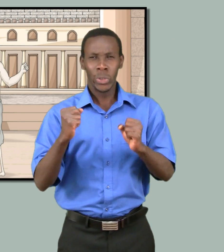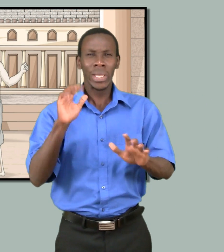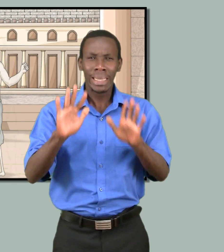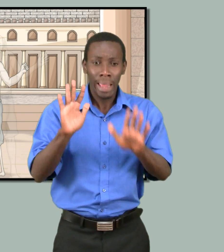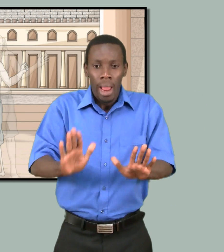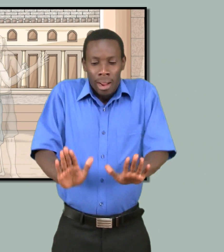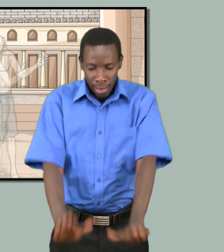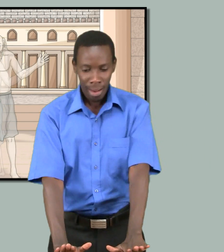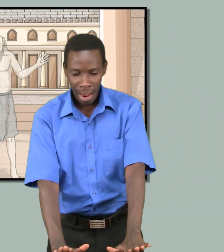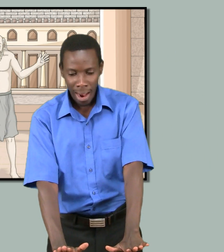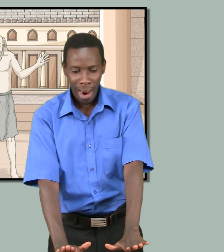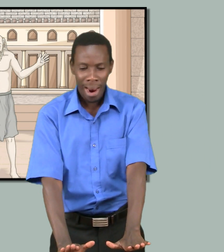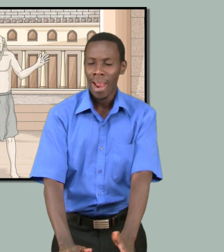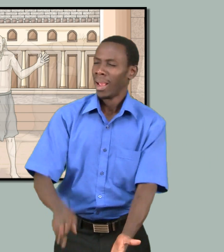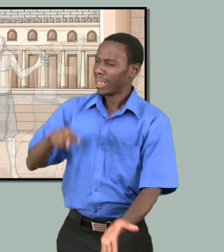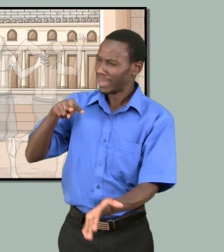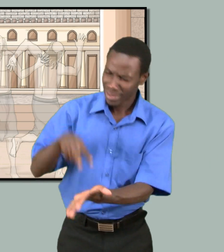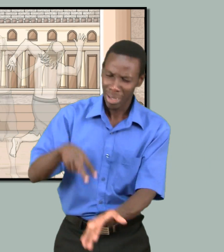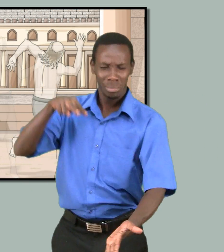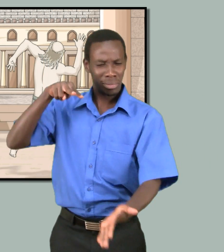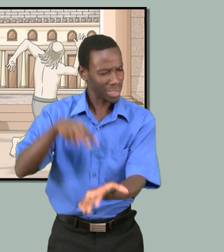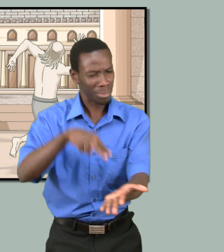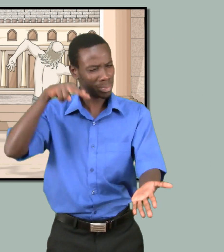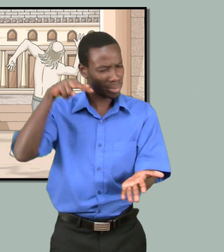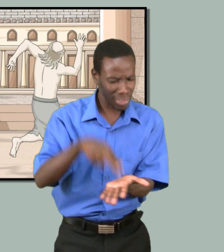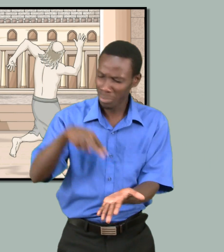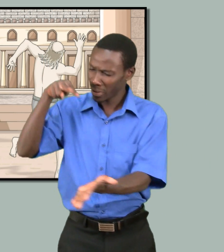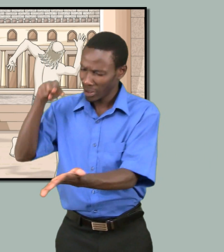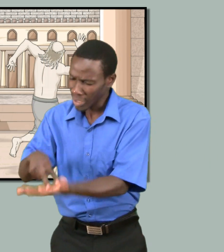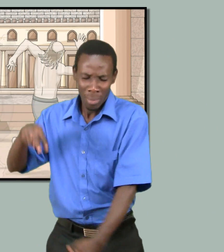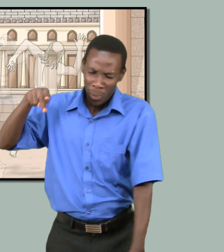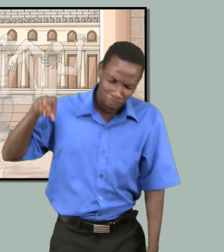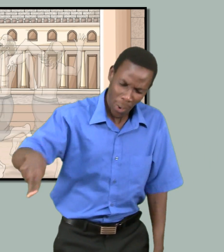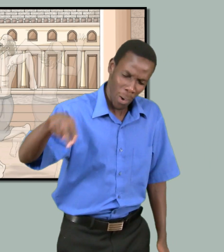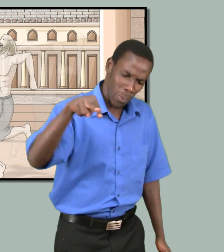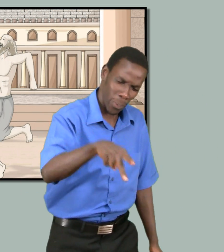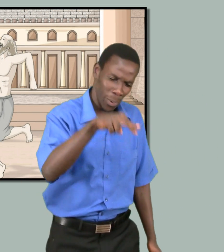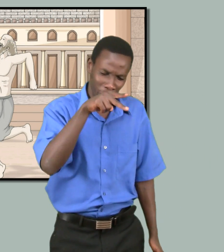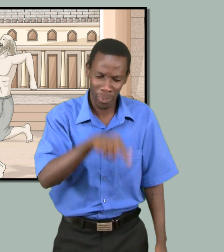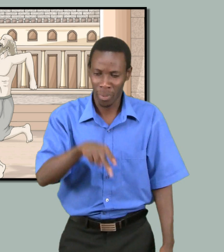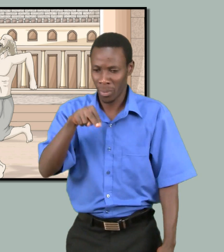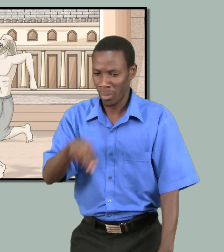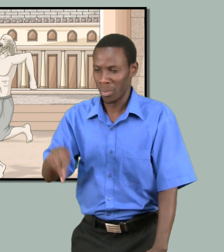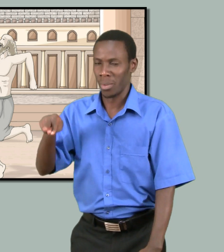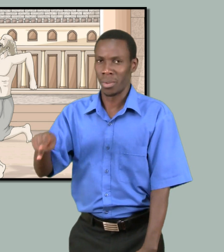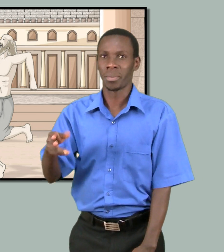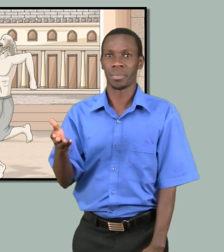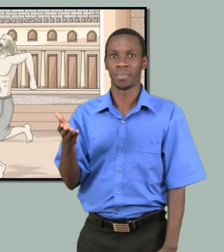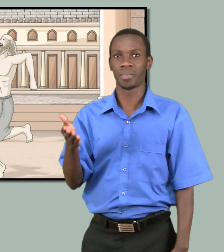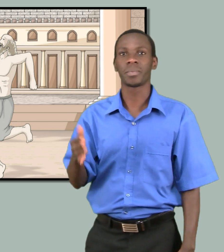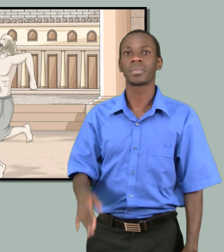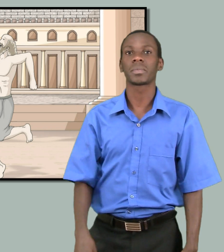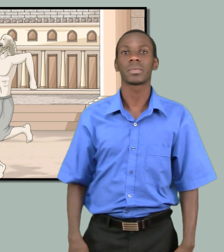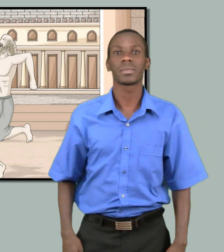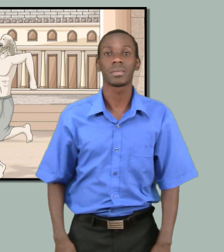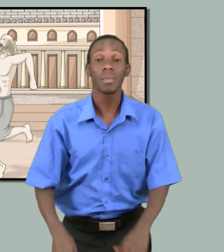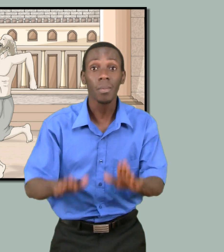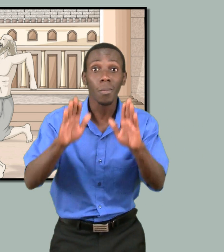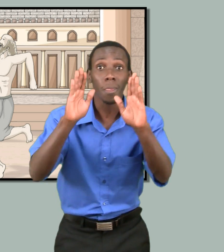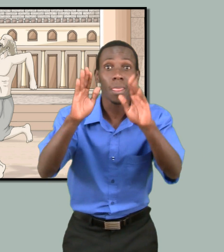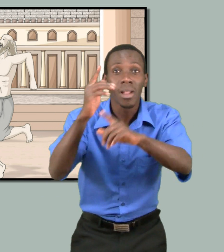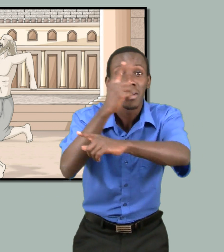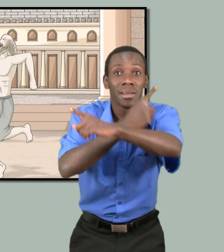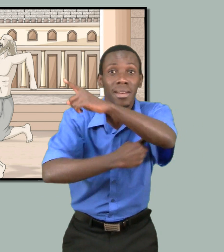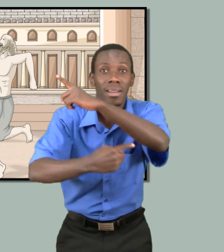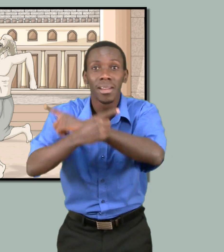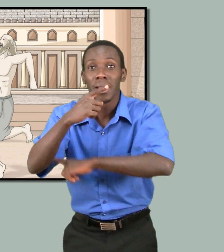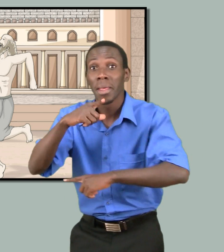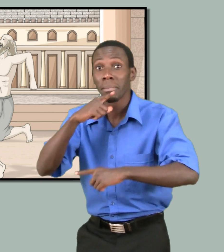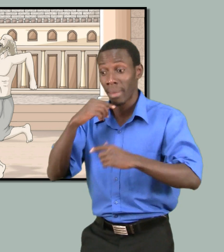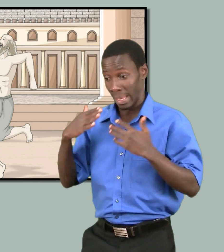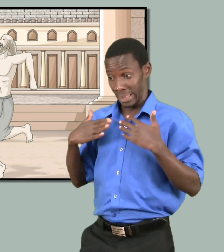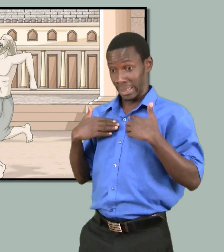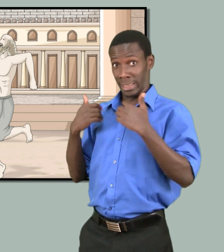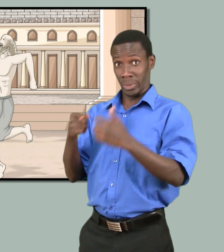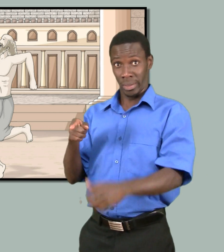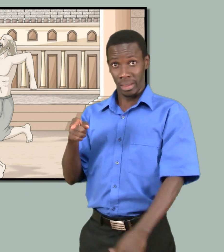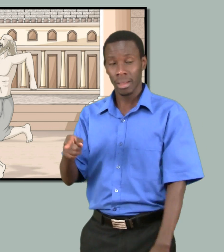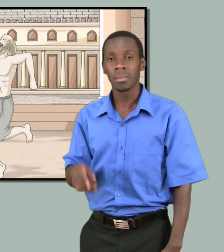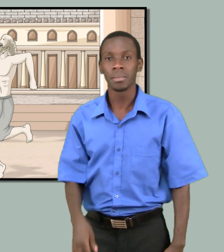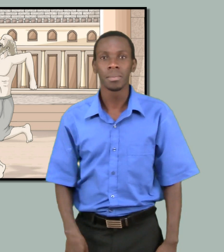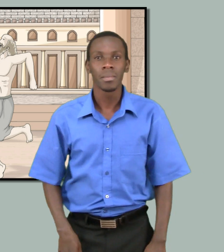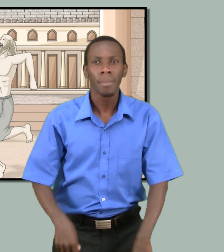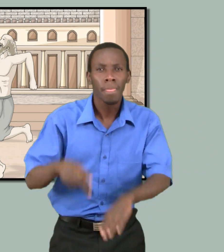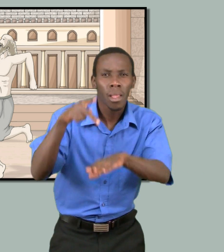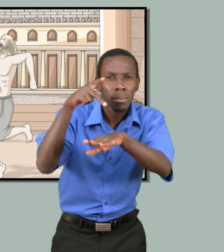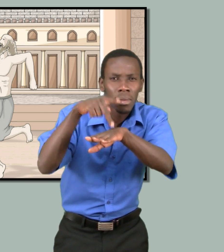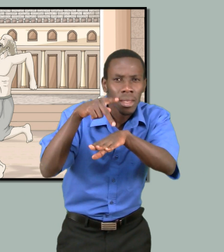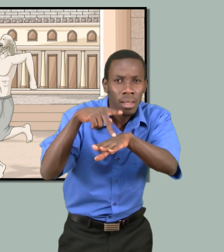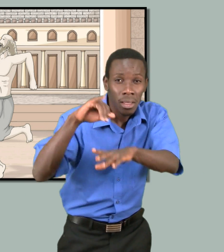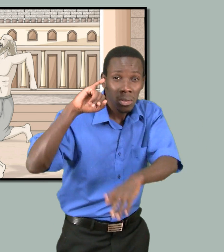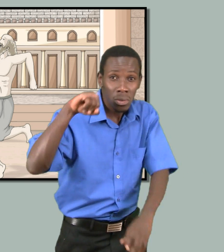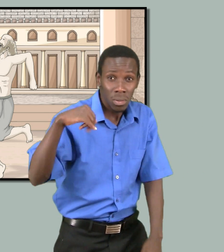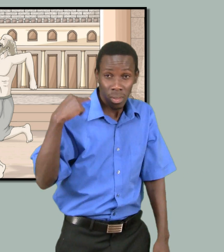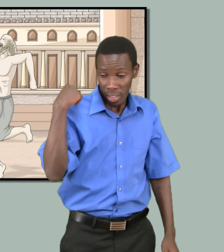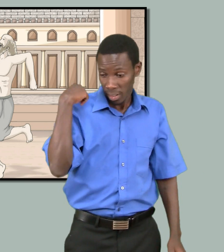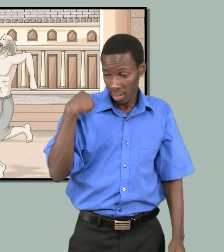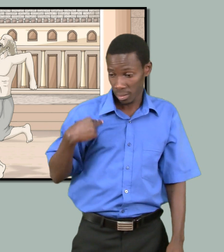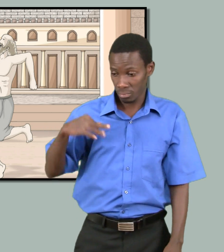He sprang to his feet and began to walk.